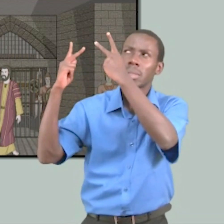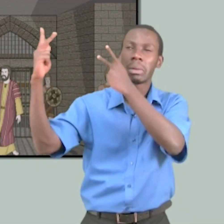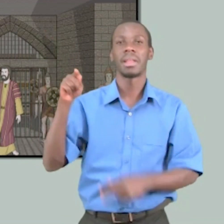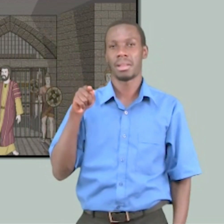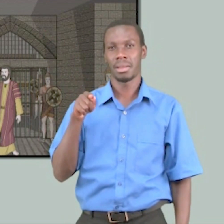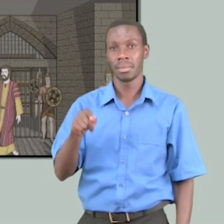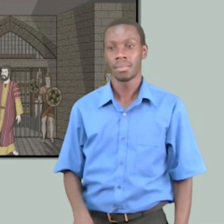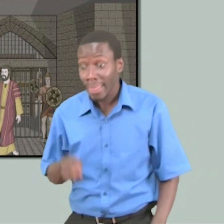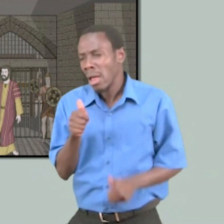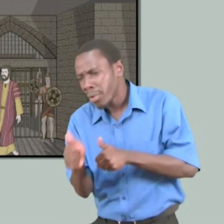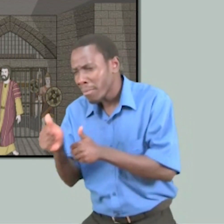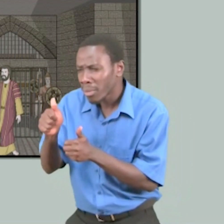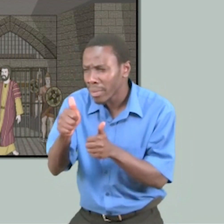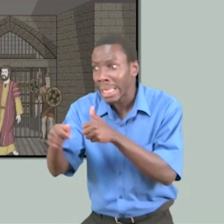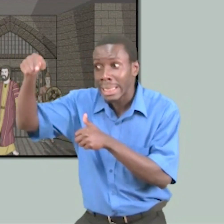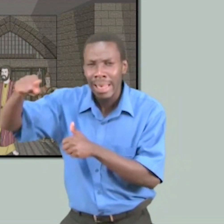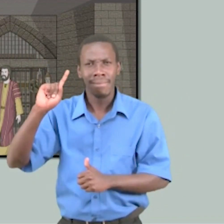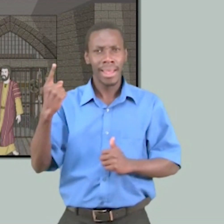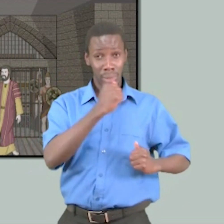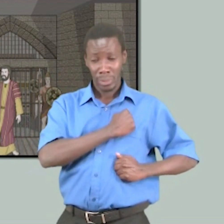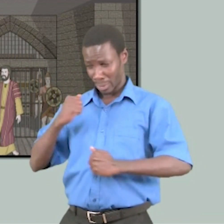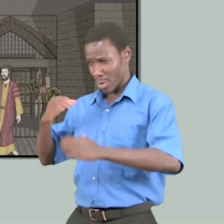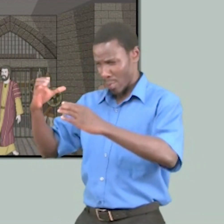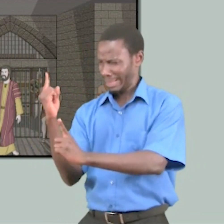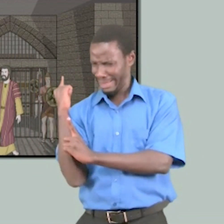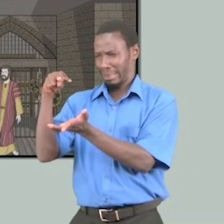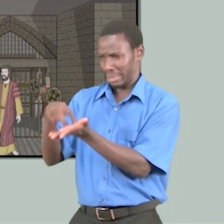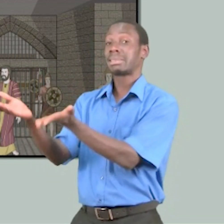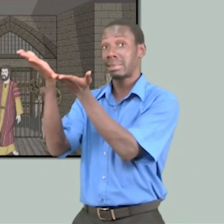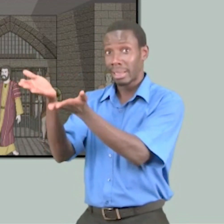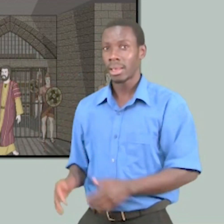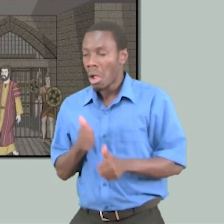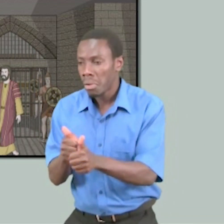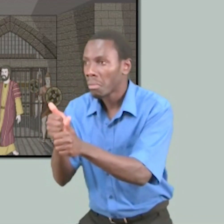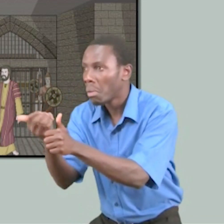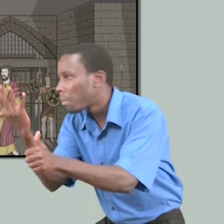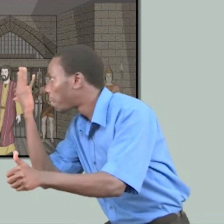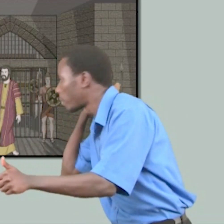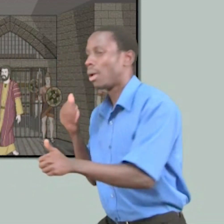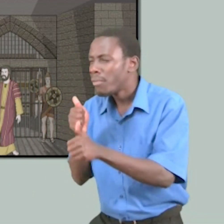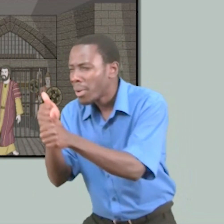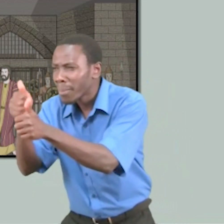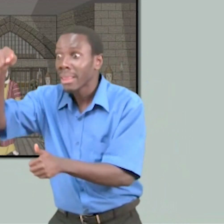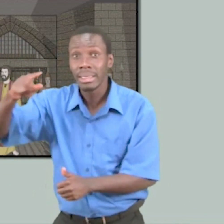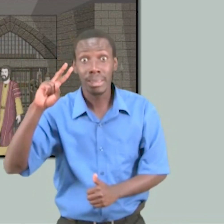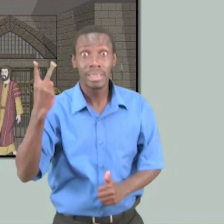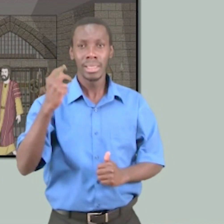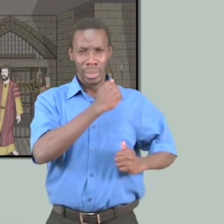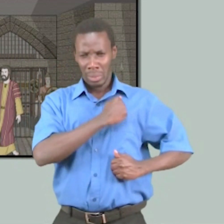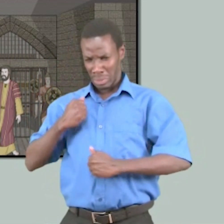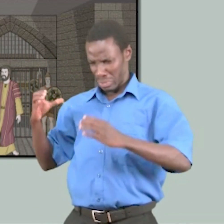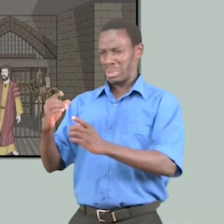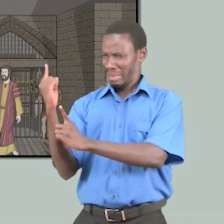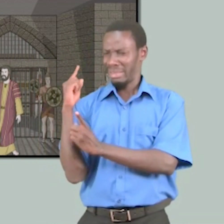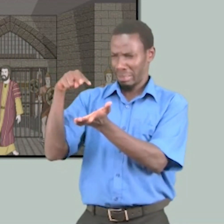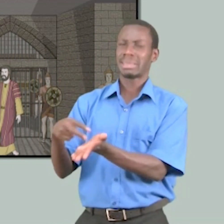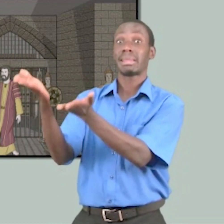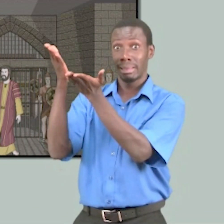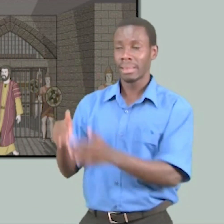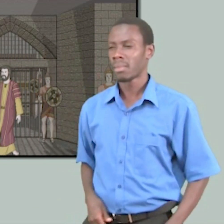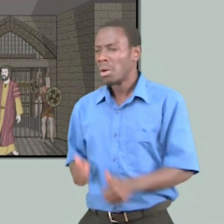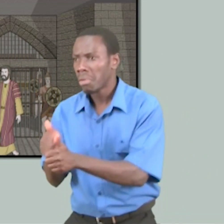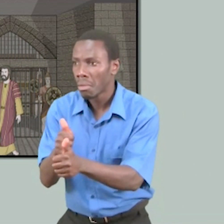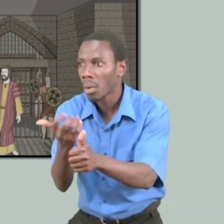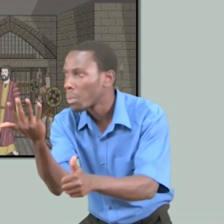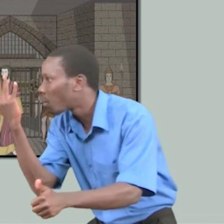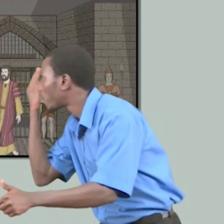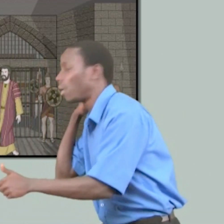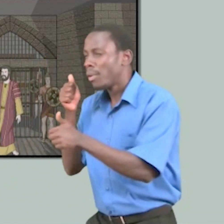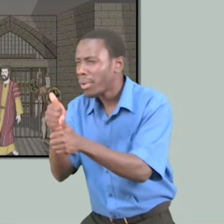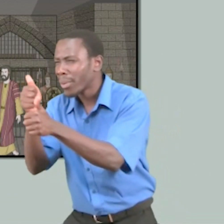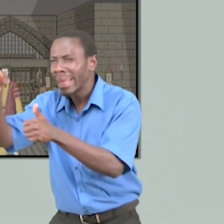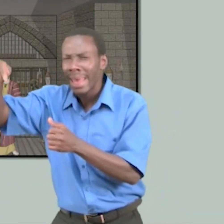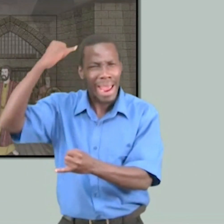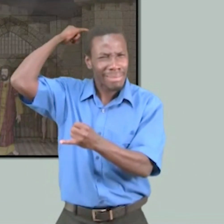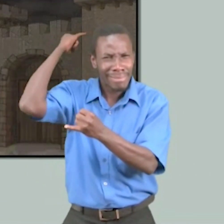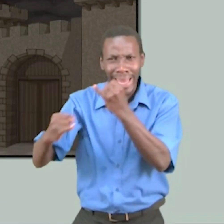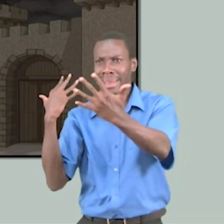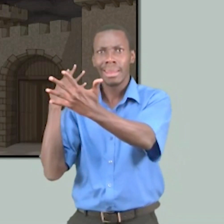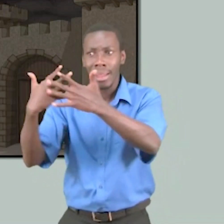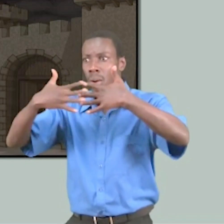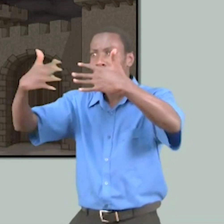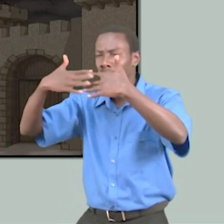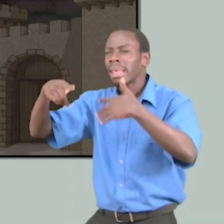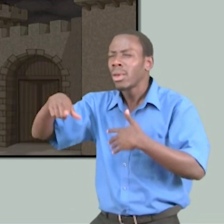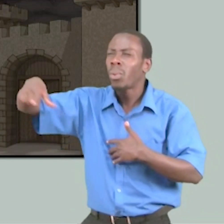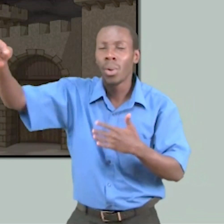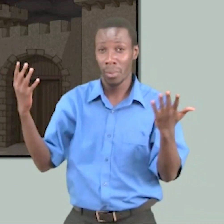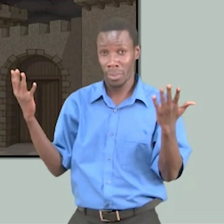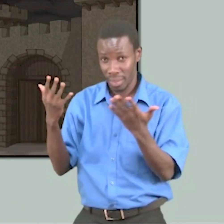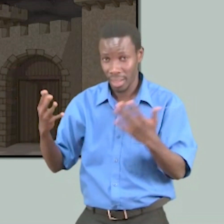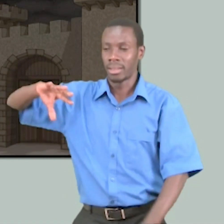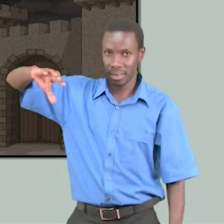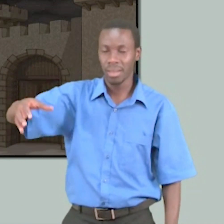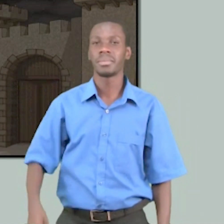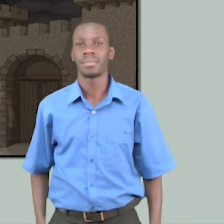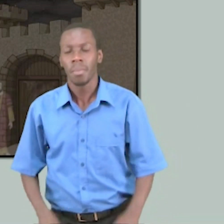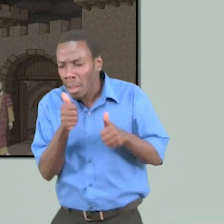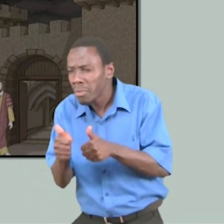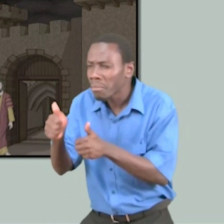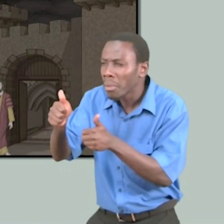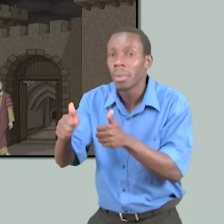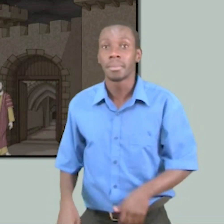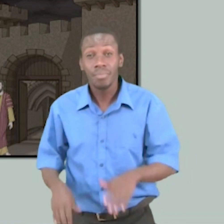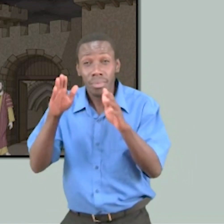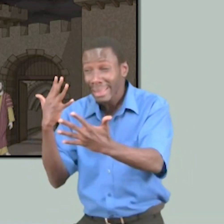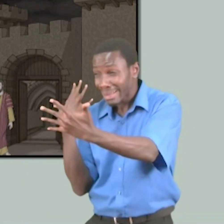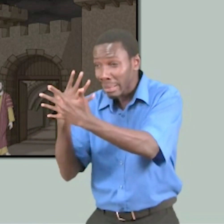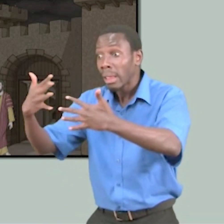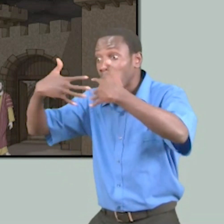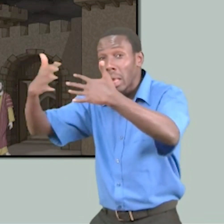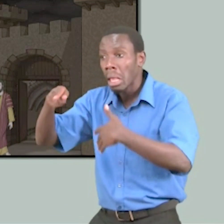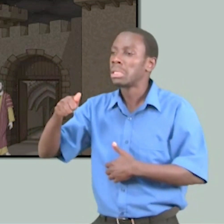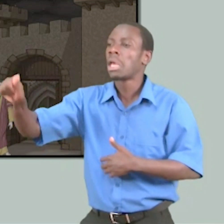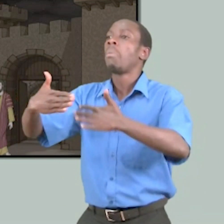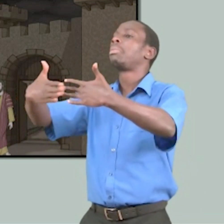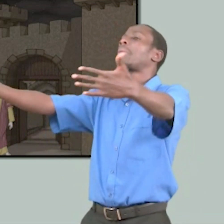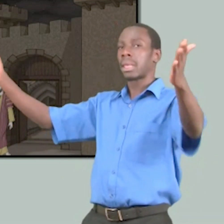They passed the first and second guards and came to the iron gate leading to the city, which opened for them by itself.